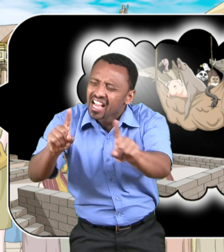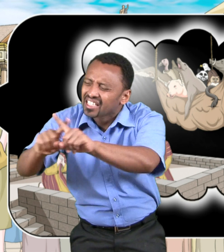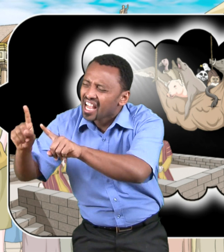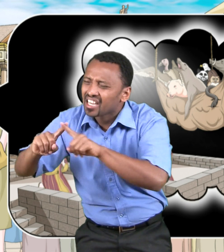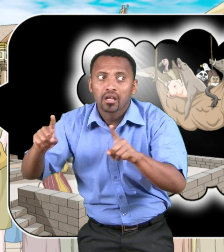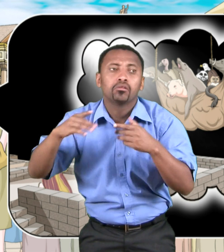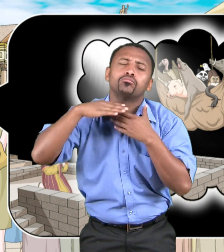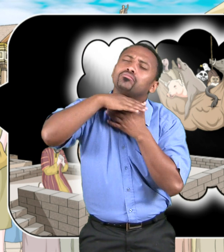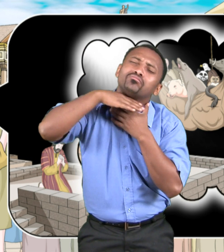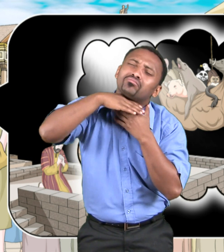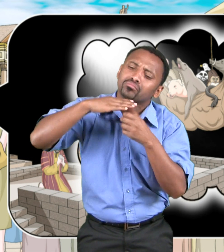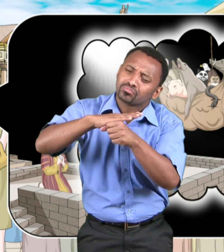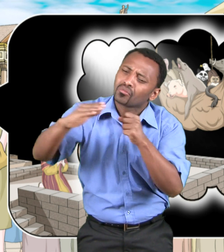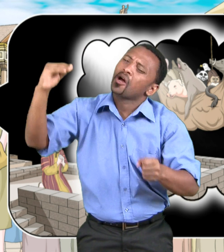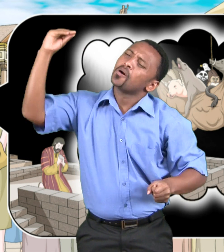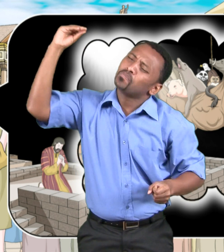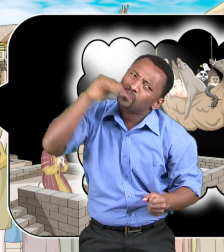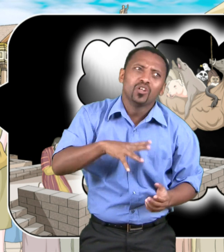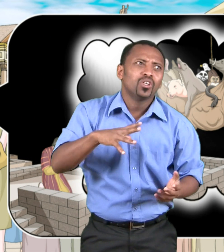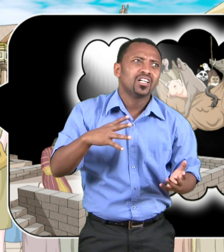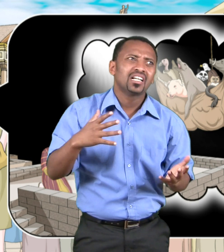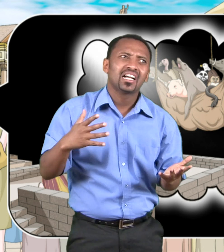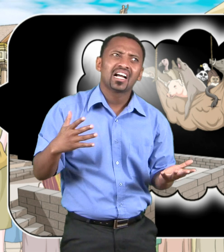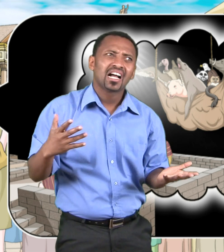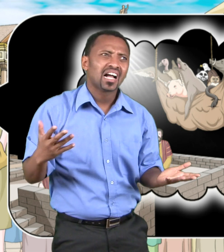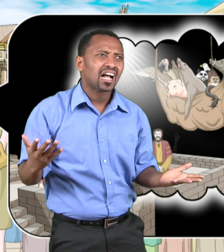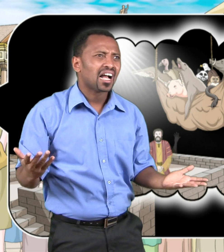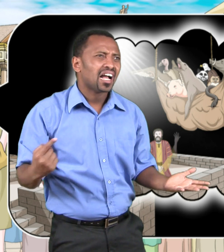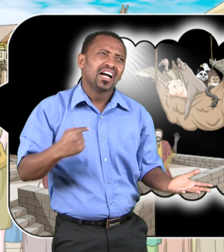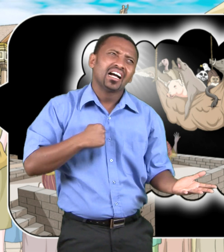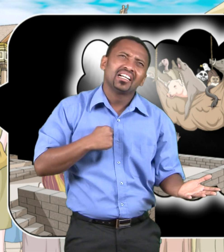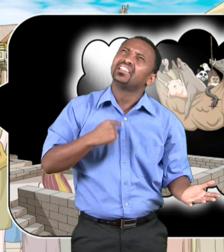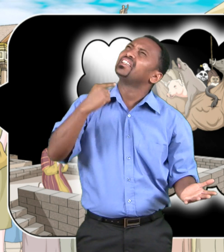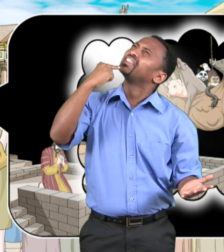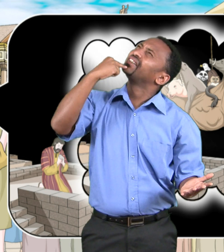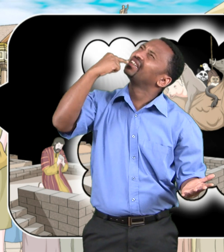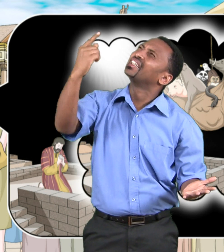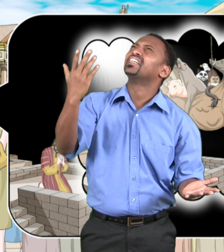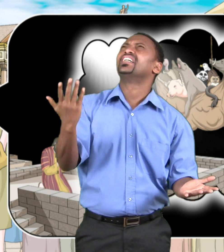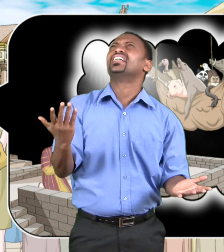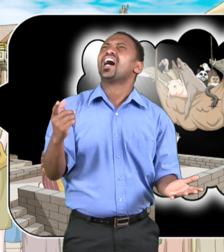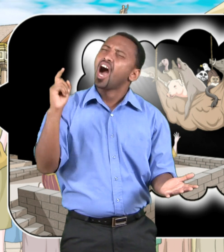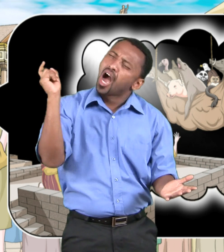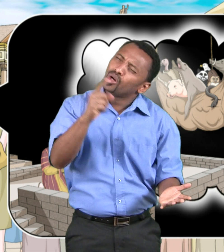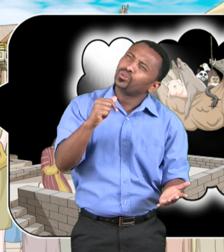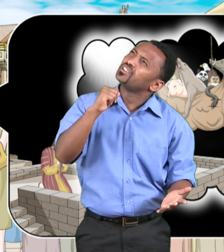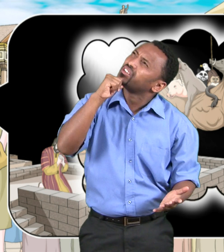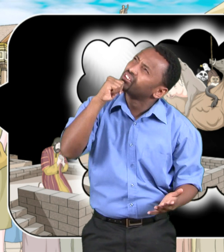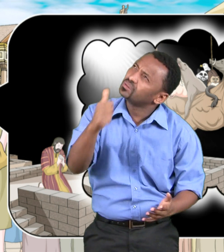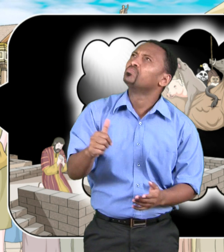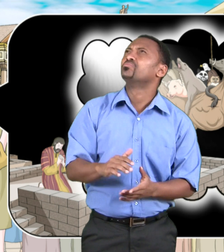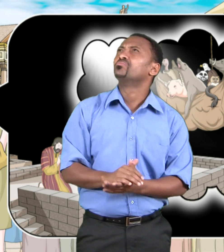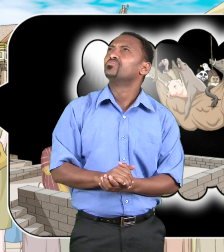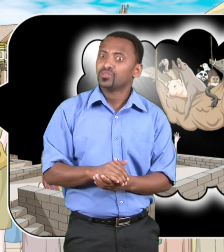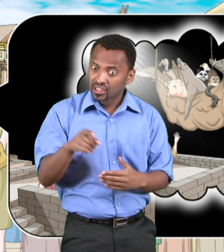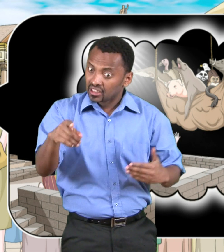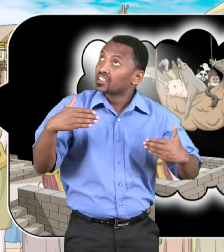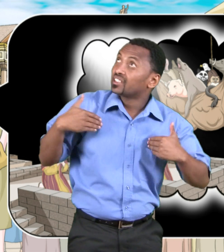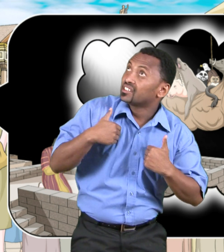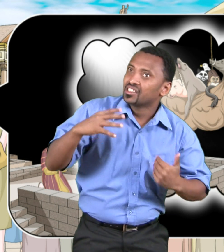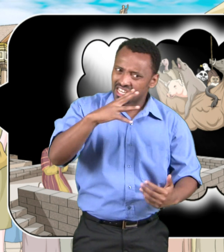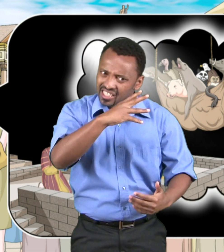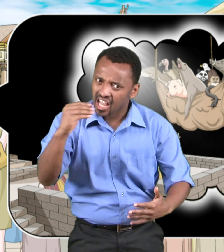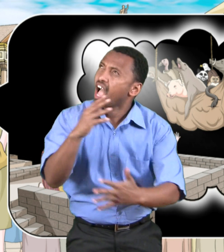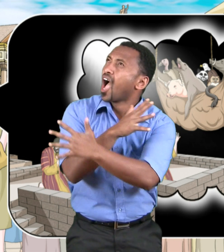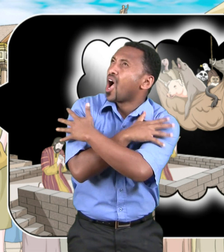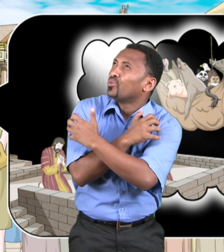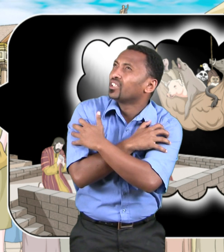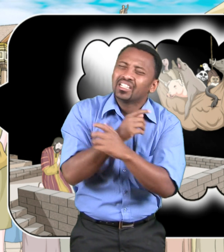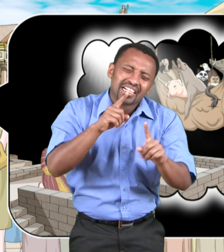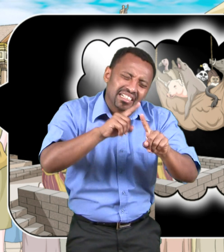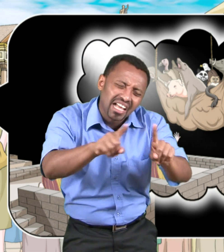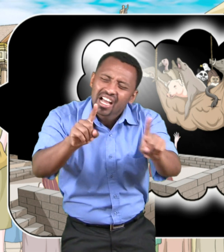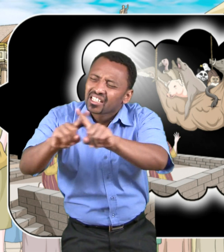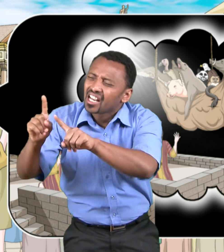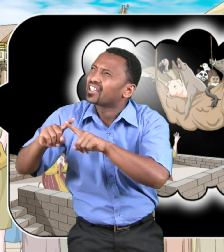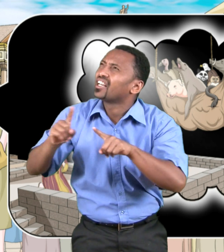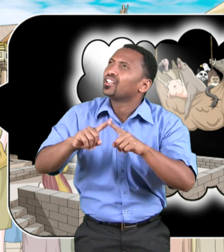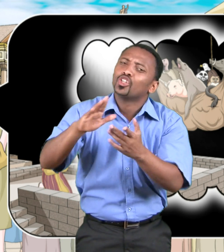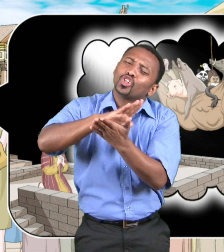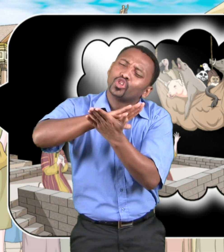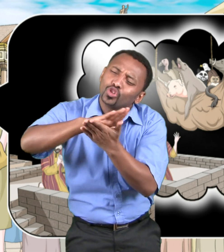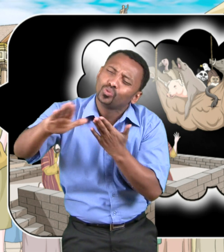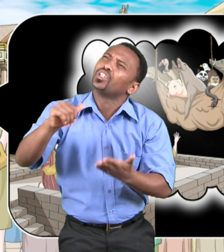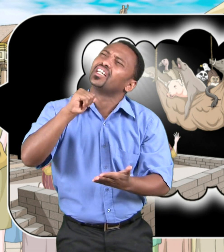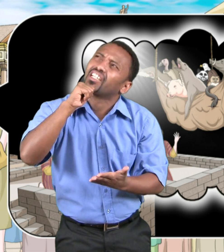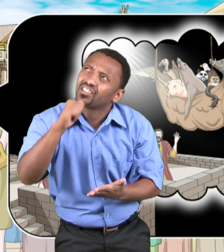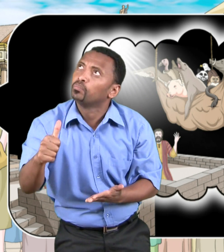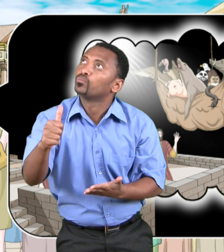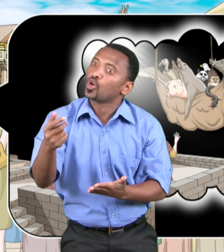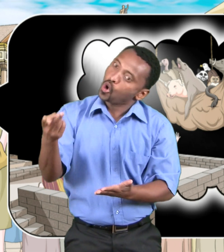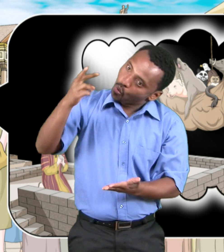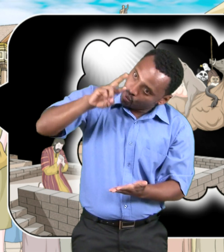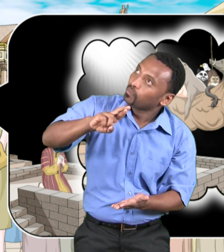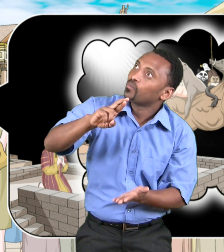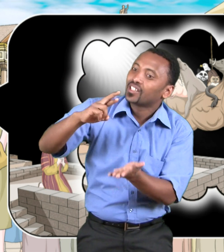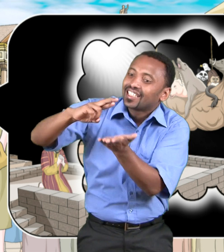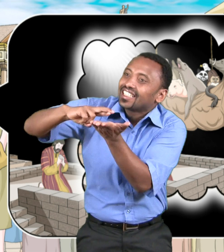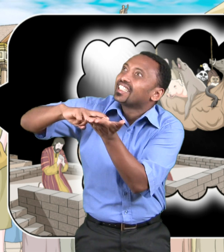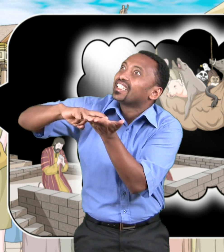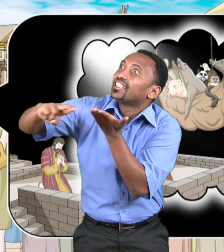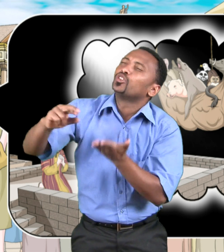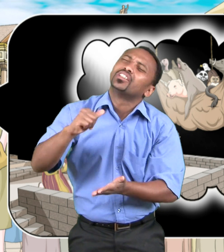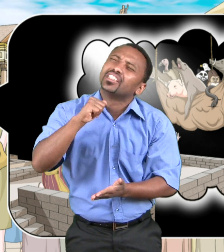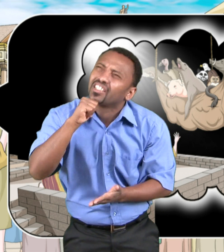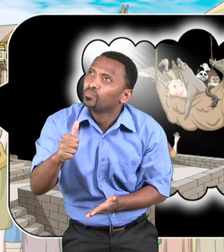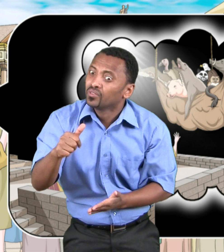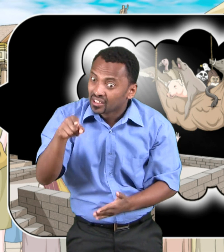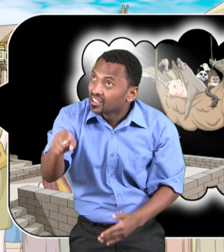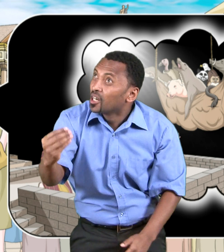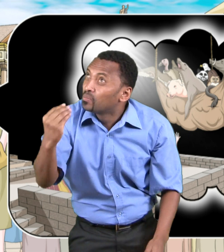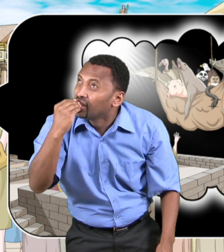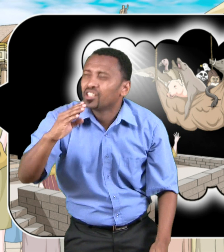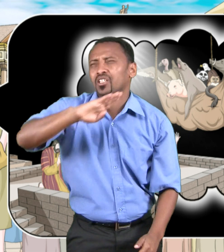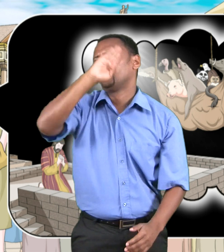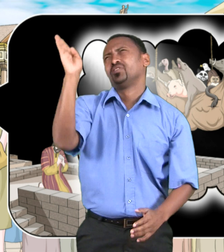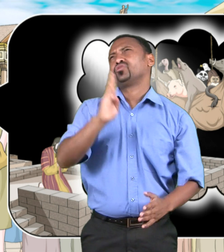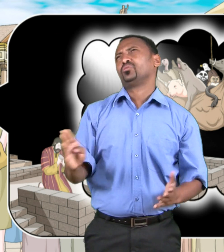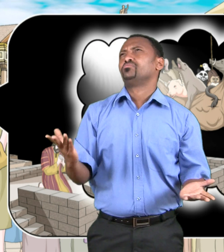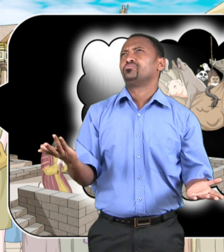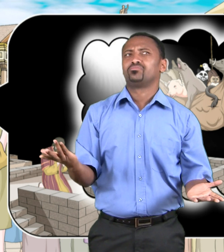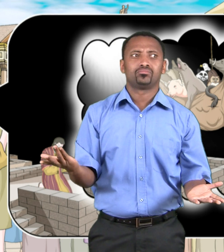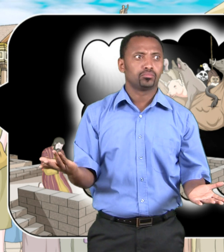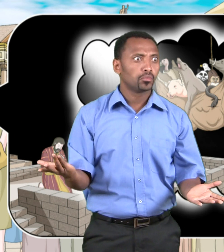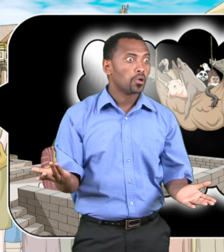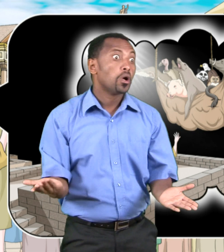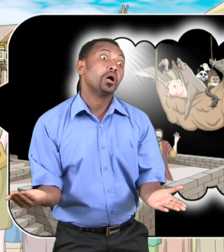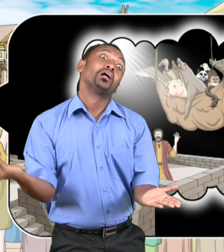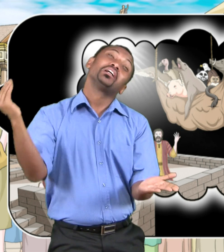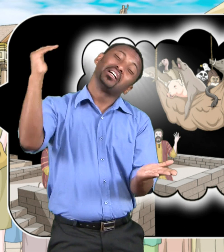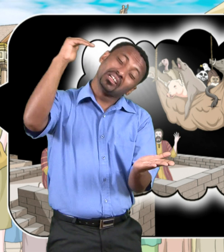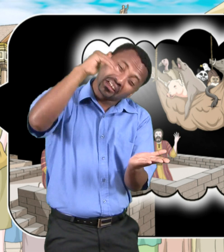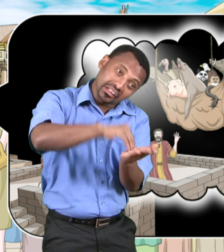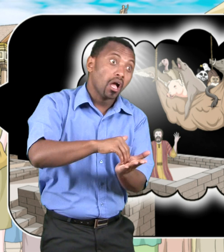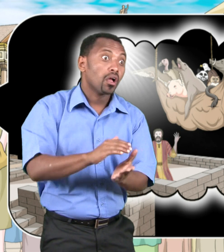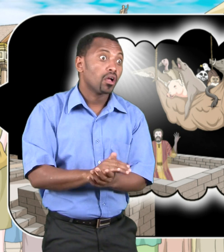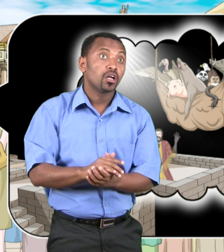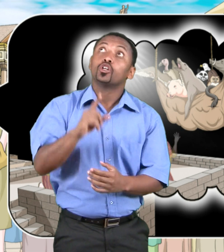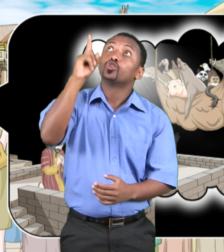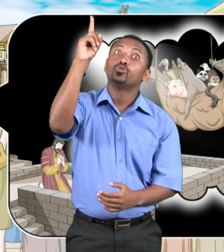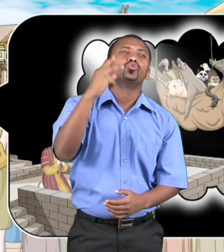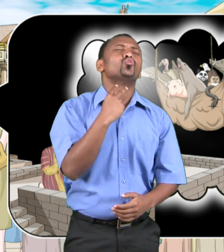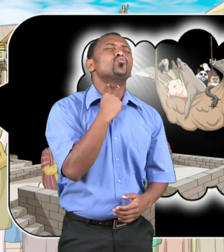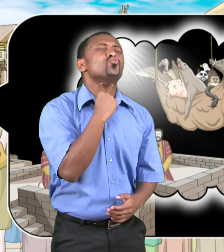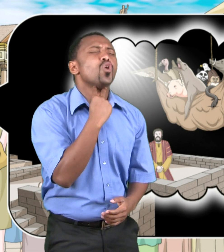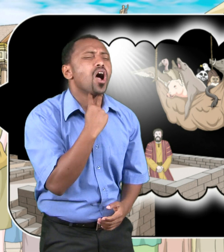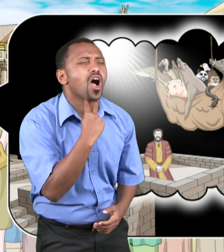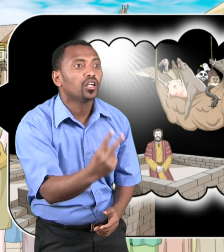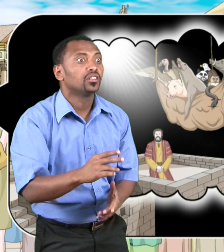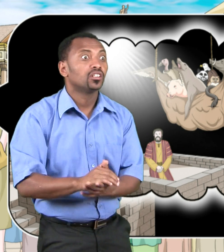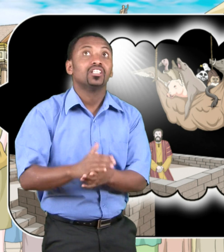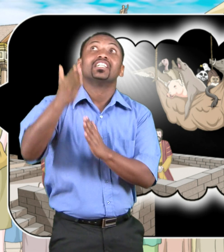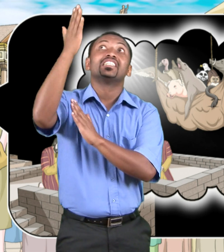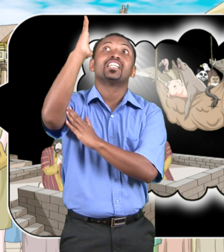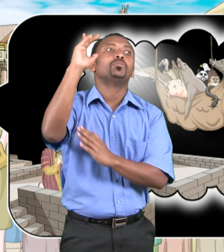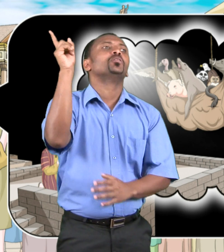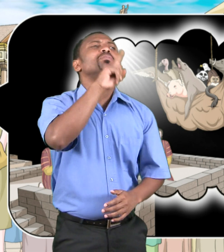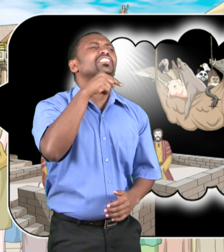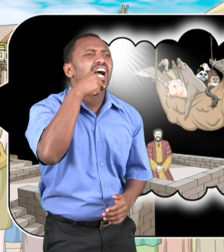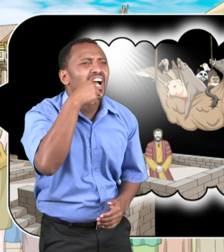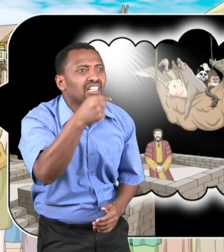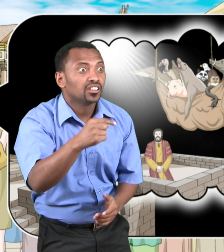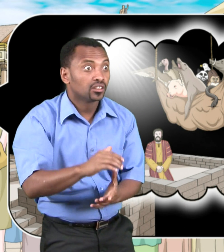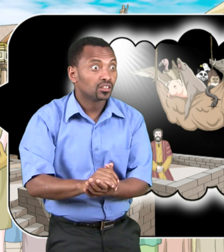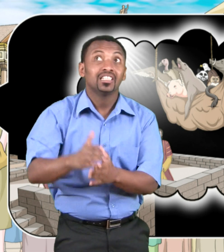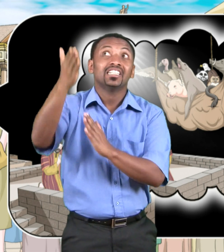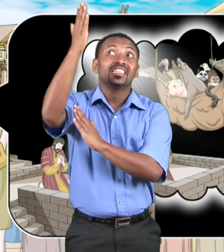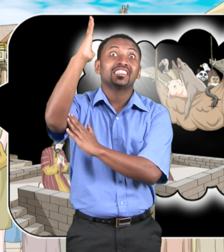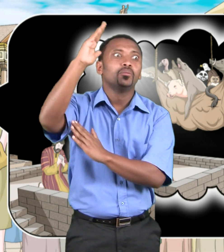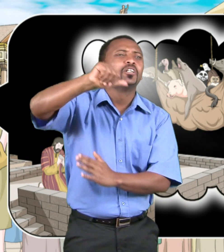‘No, Lord,’ I said, ‘for nothing impure or unclean has ever entered my mouth.’